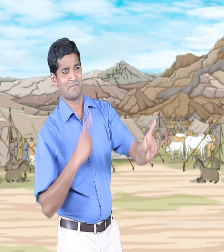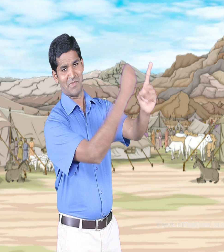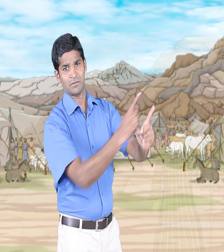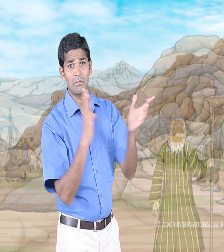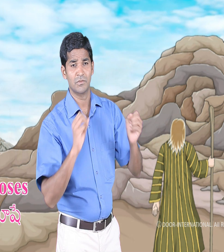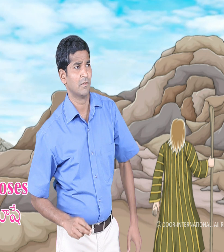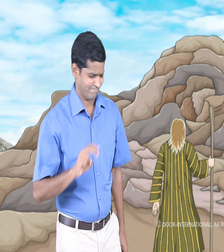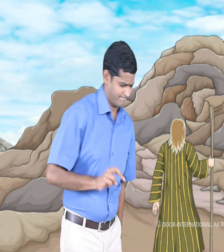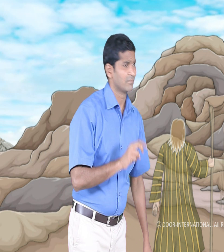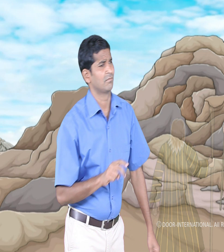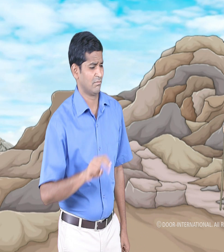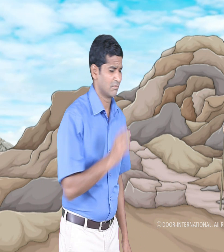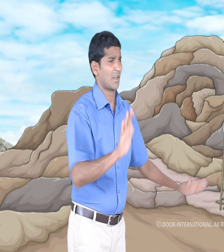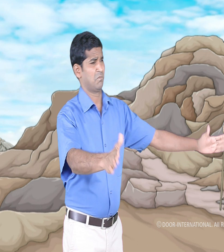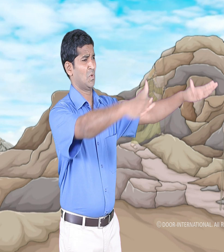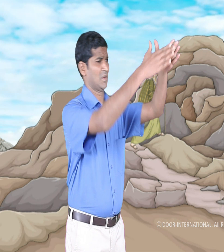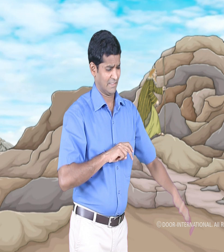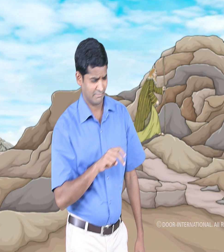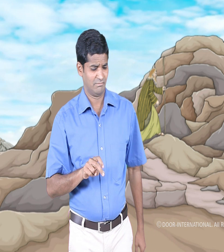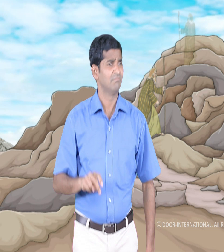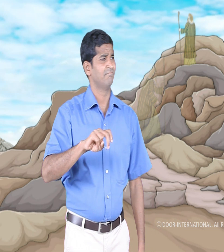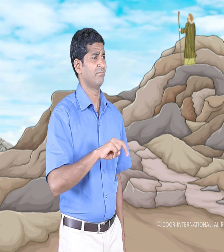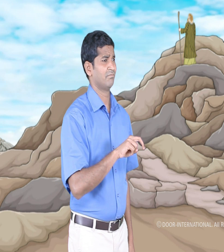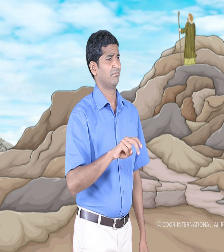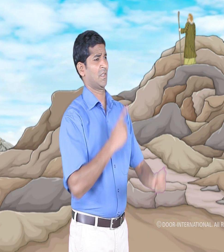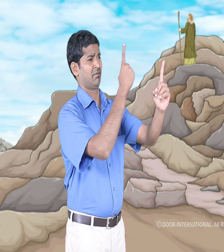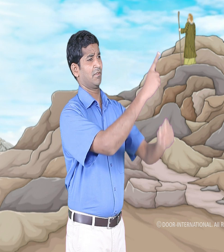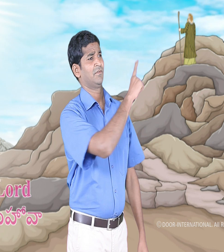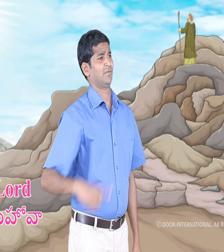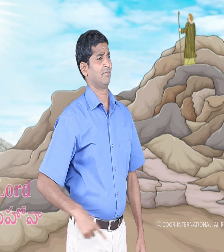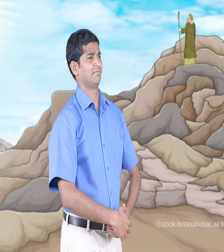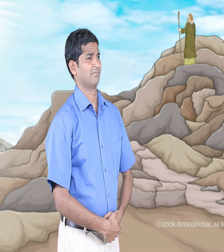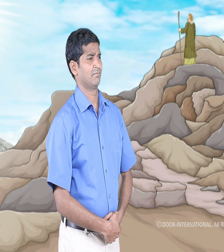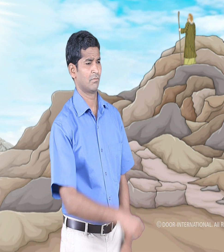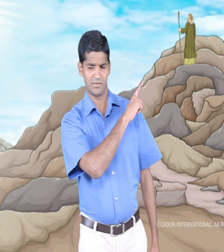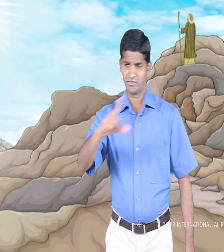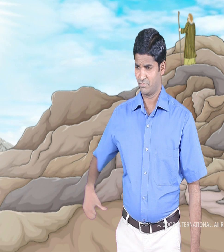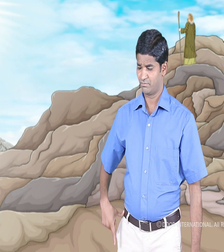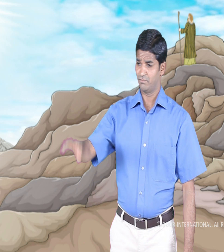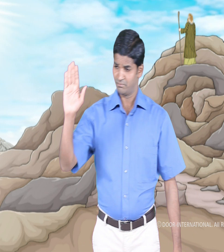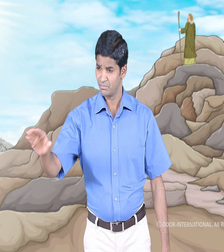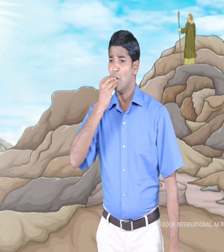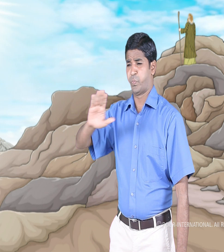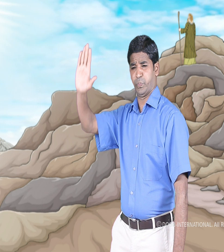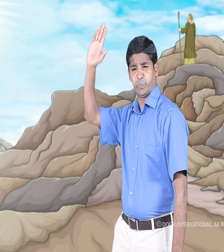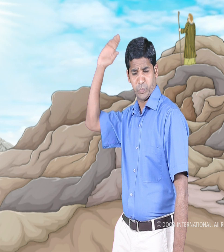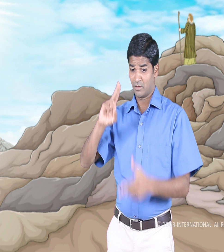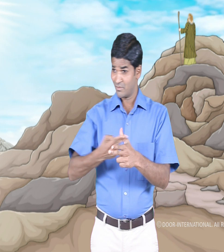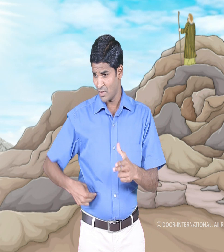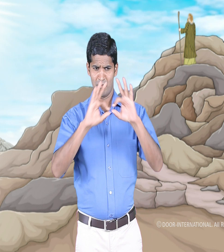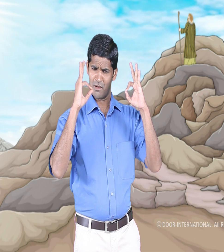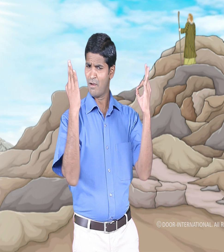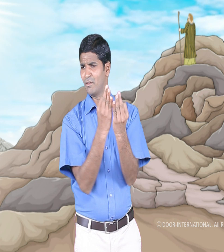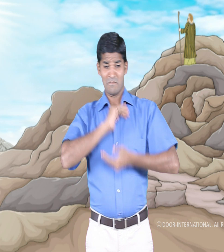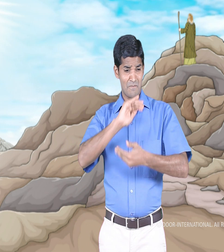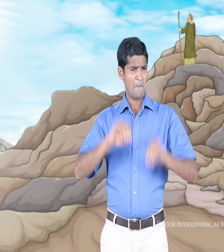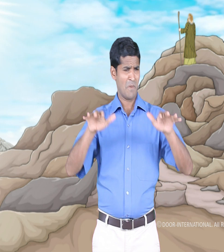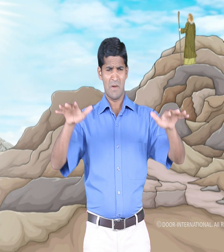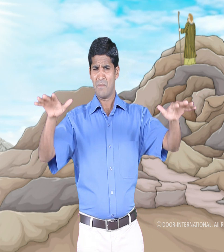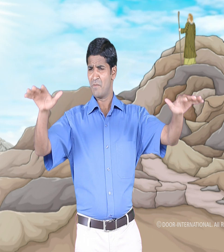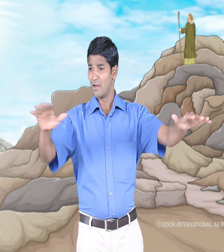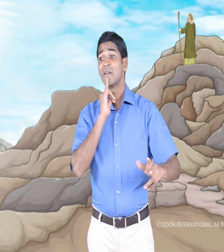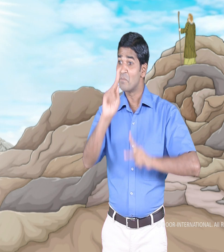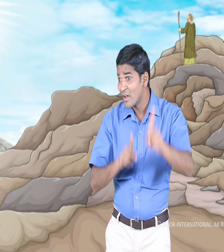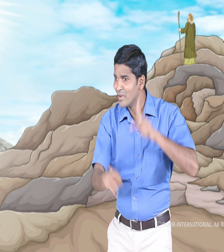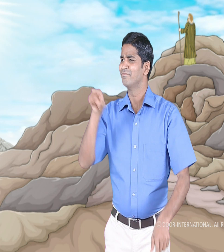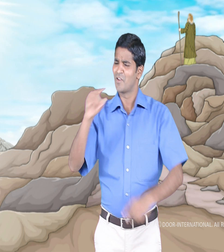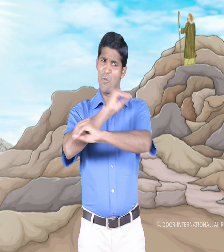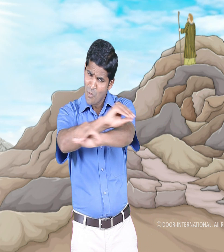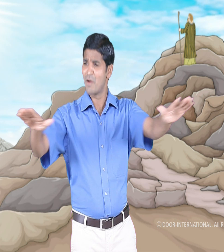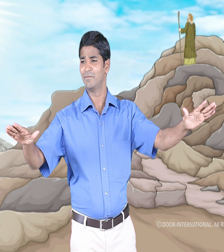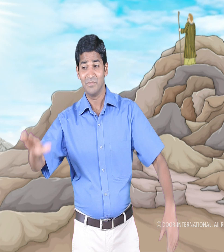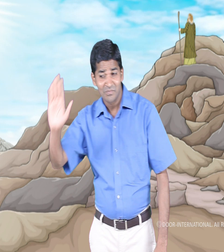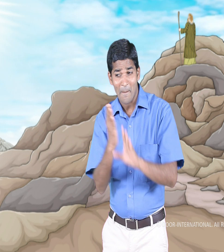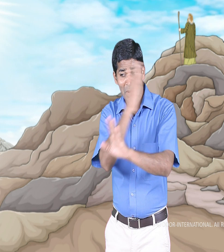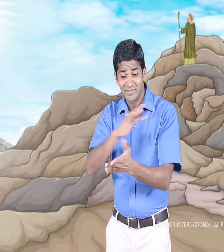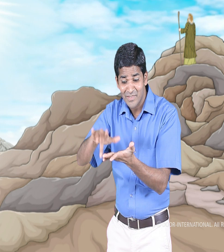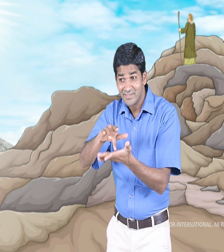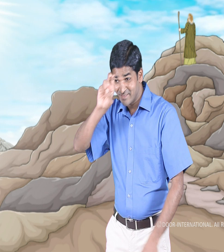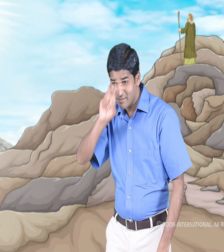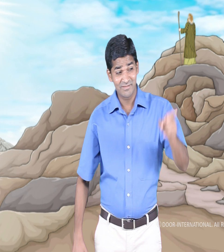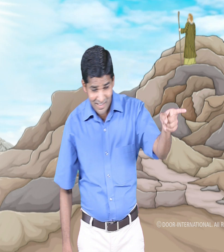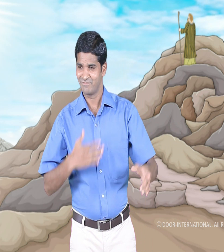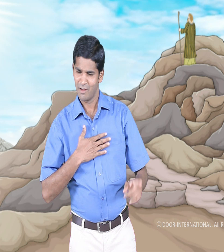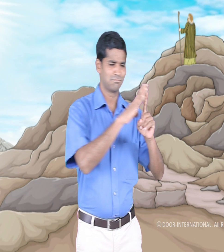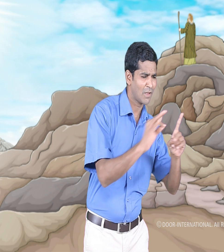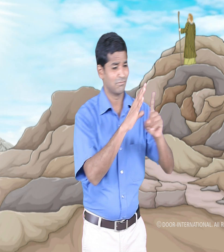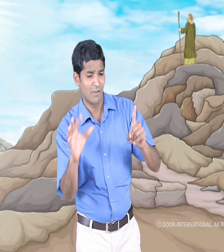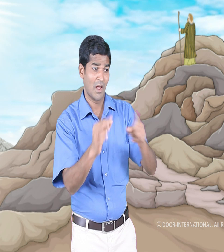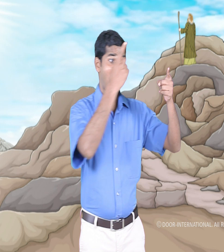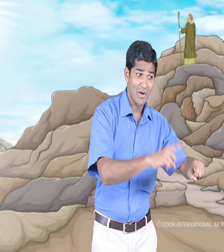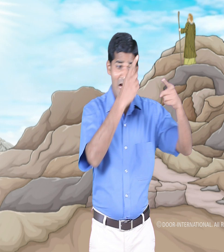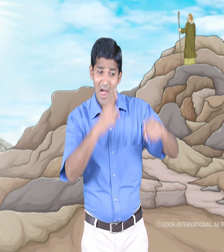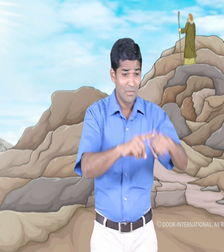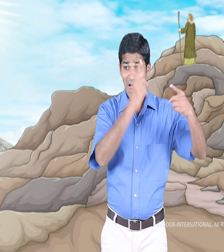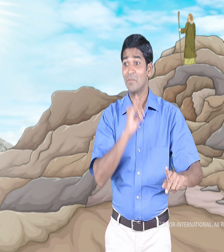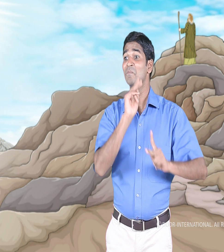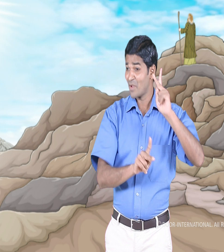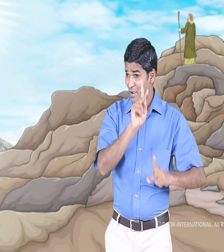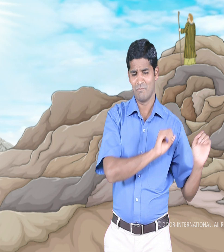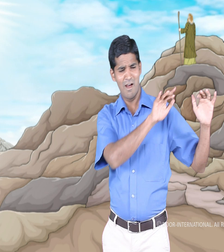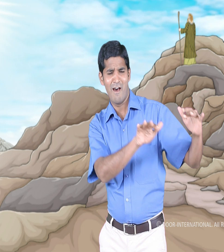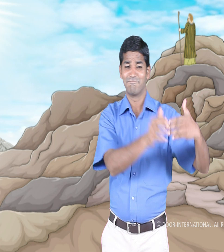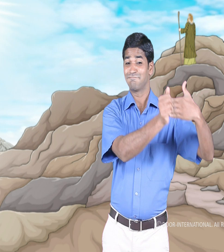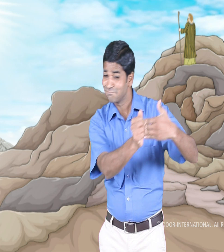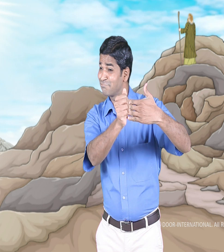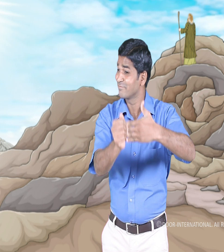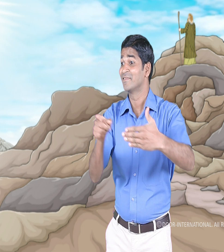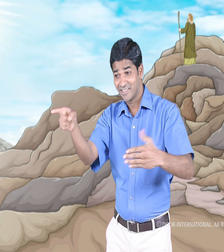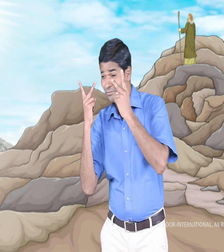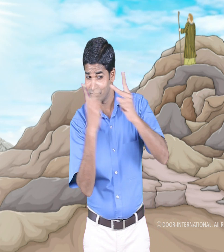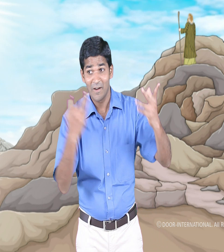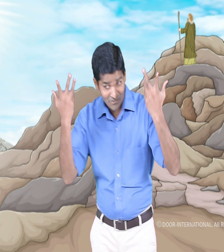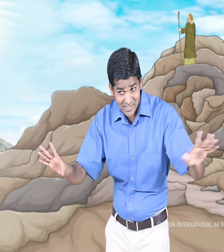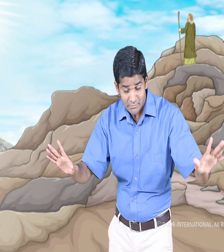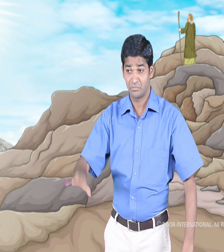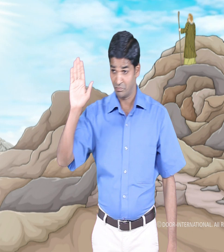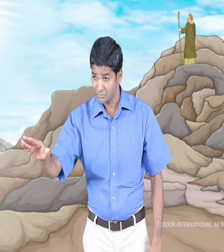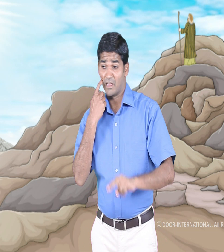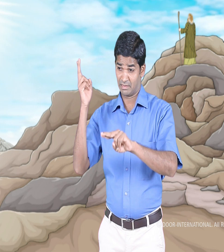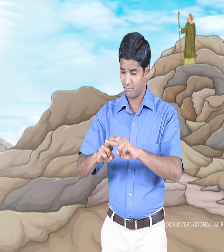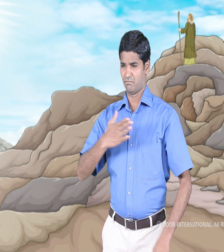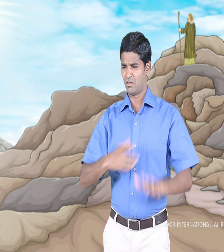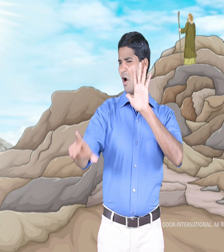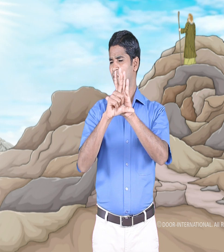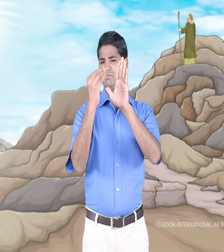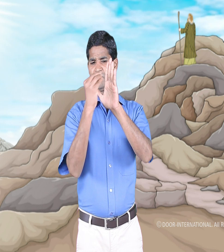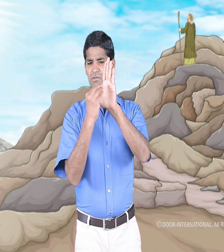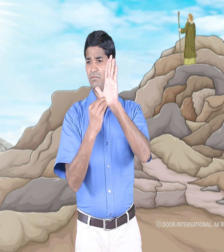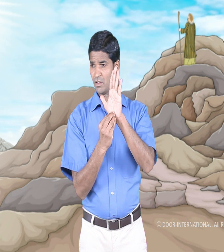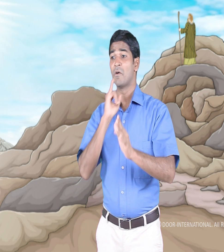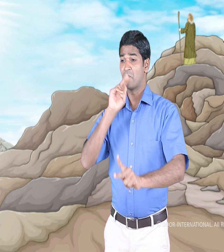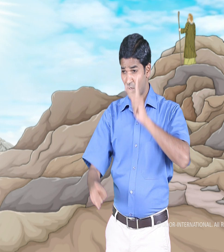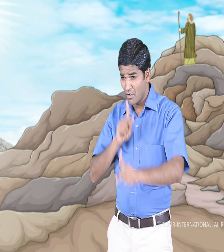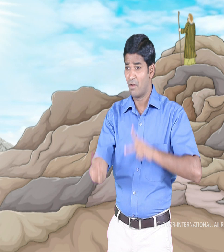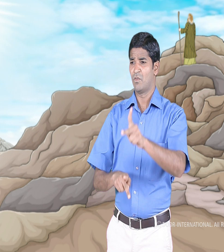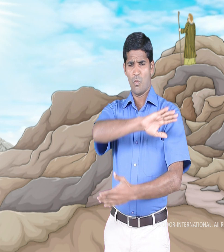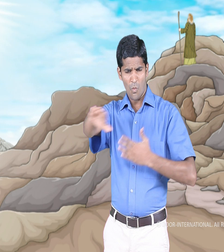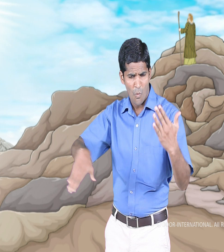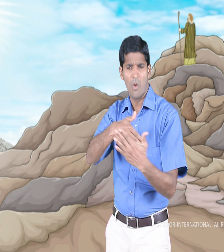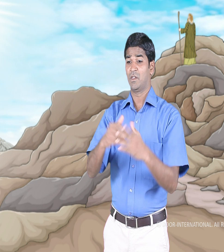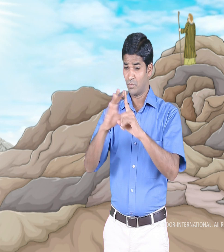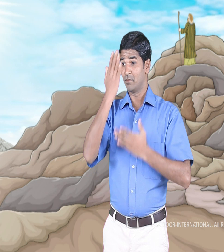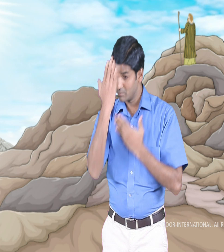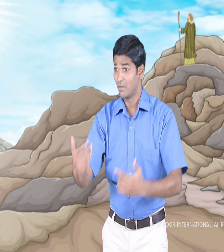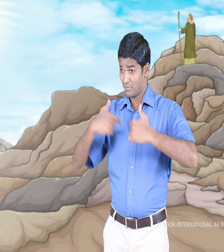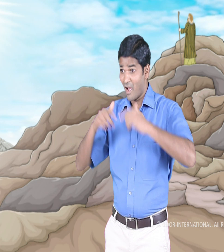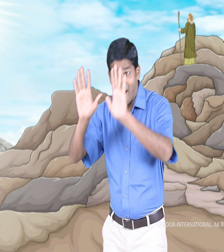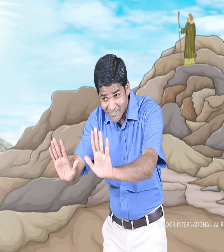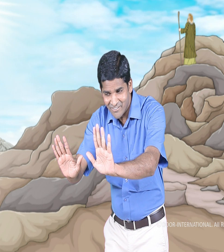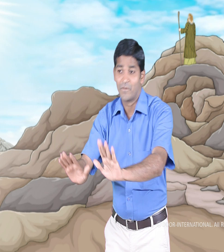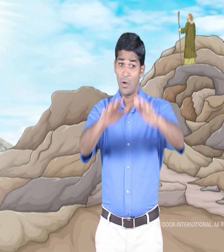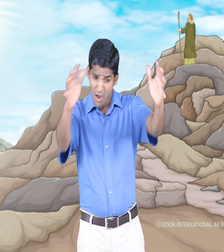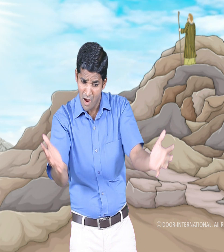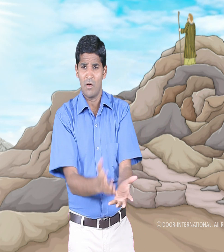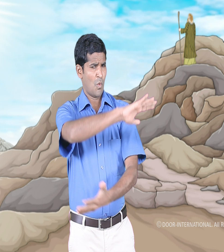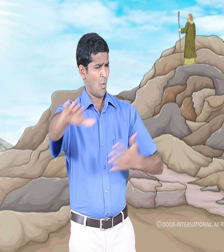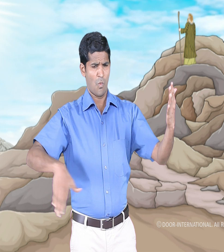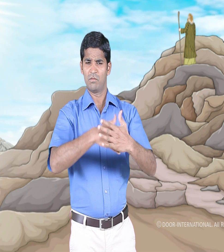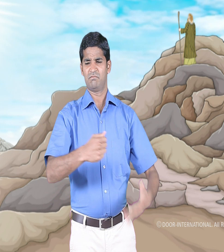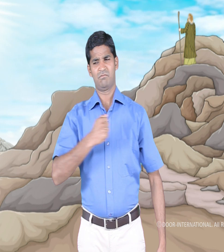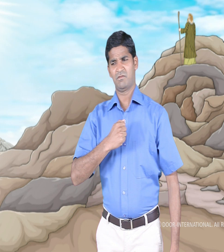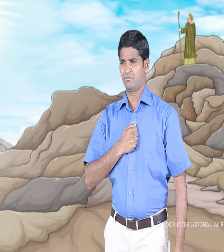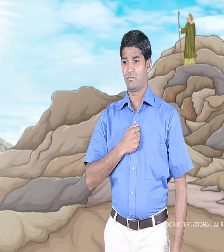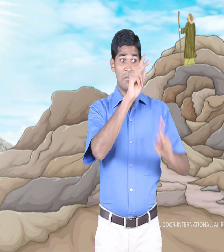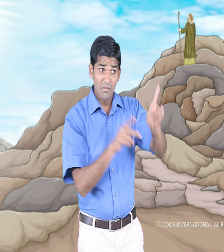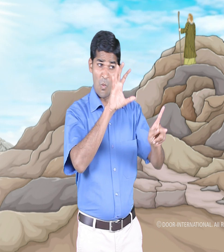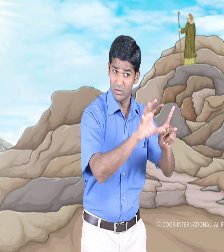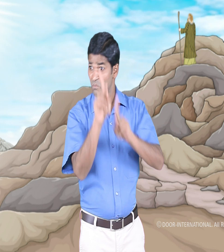Then Moses went up to God, and the LORD called to him from the mountain, “This is what you are to tell the house of Jacob and explain to the sons of Israel: ‘You have seen for yourselves what I did to Egypt, and how I carried you on eagles’ wings and brought you to Myself.